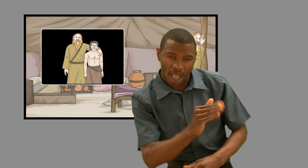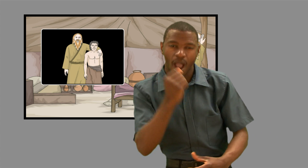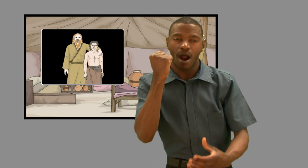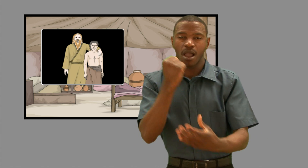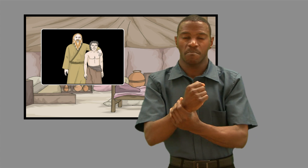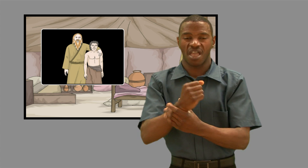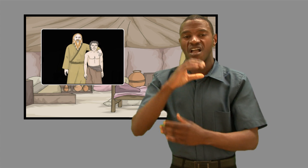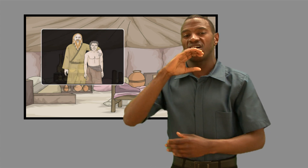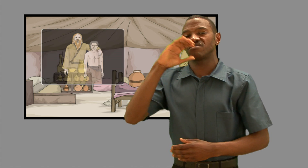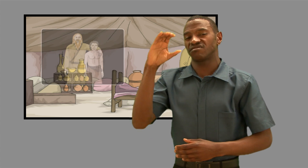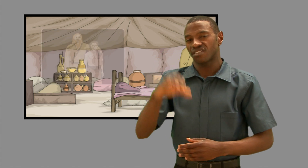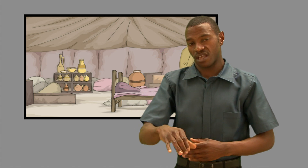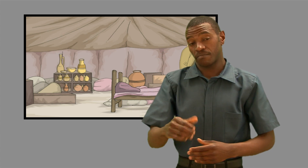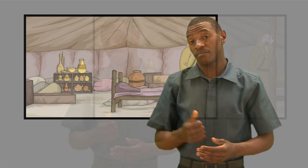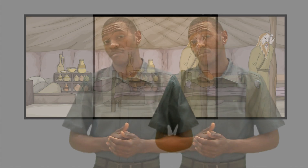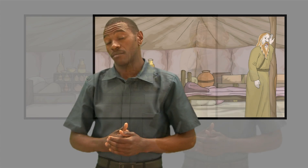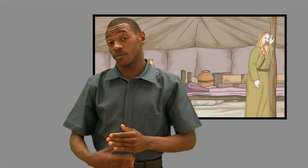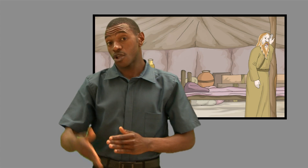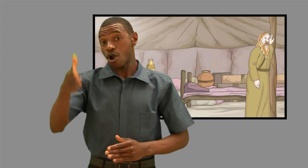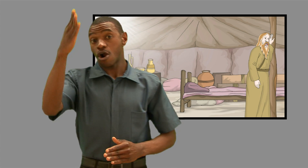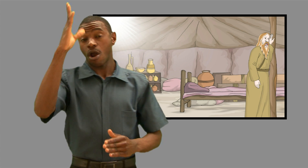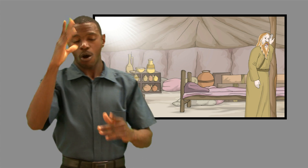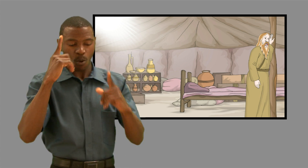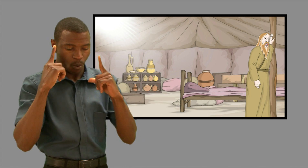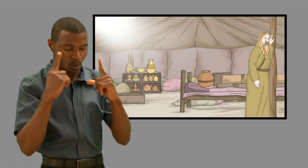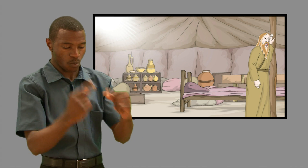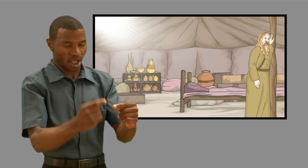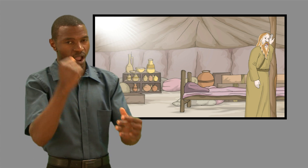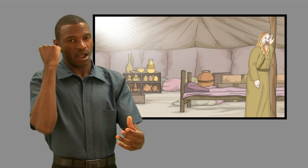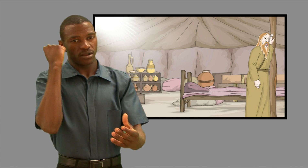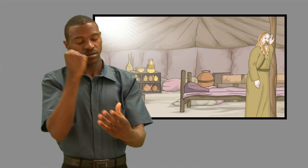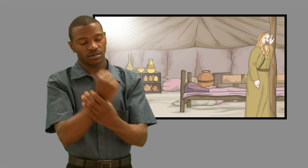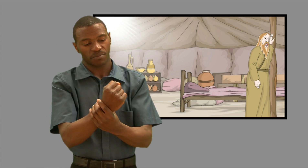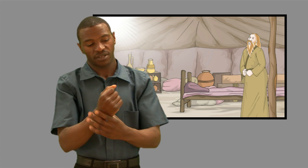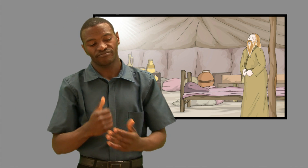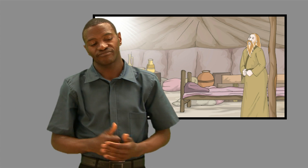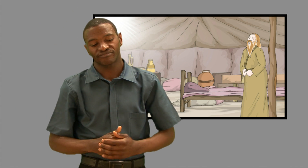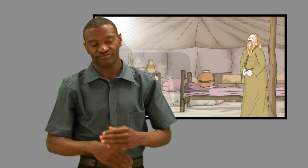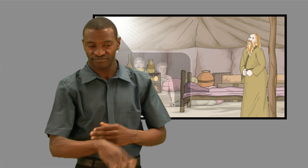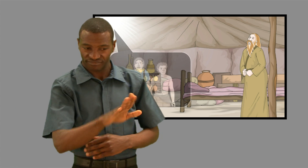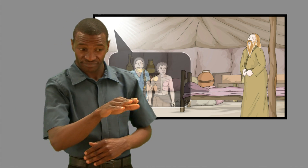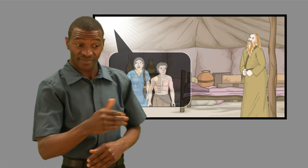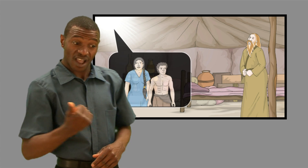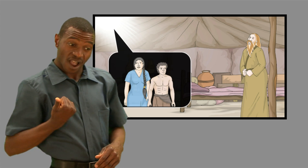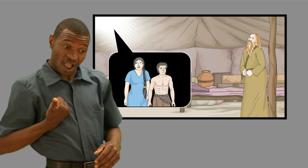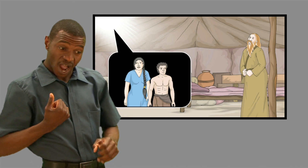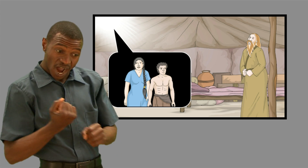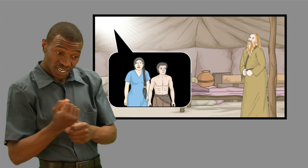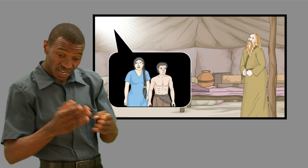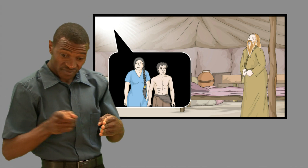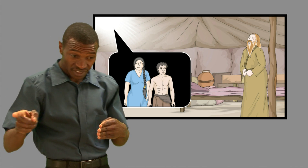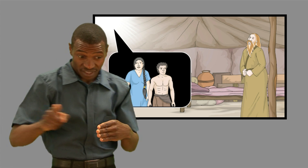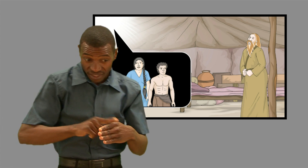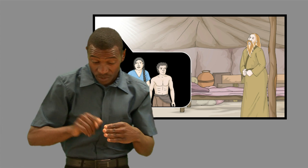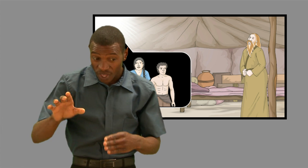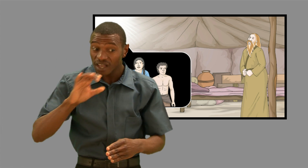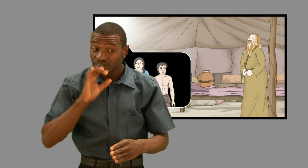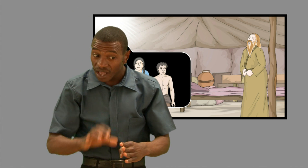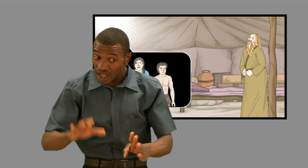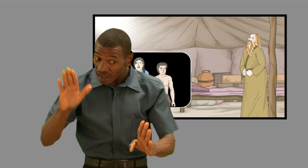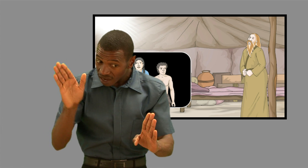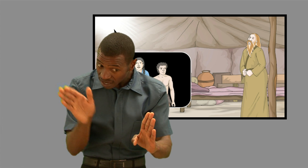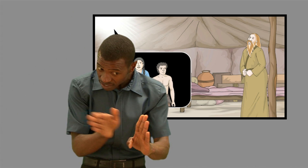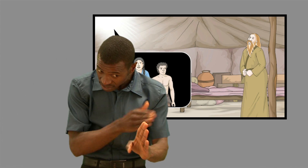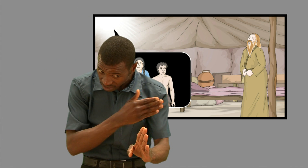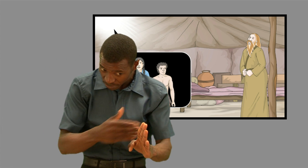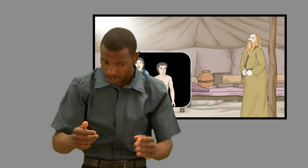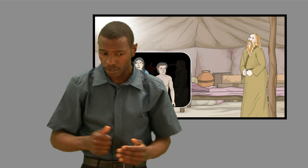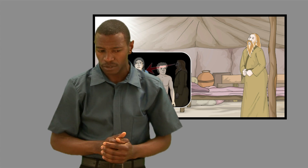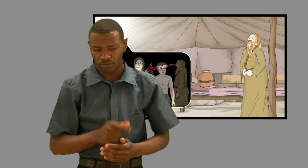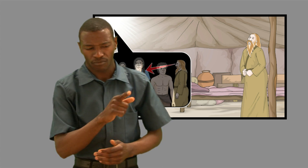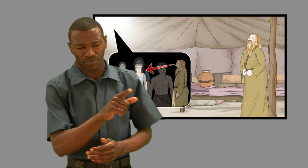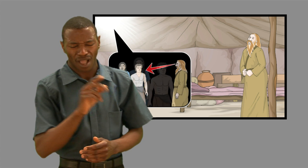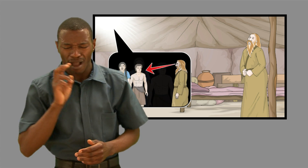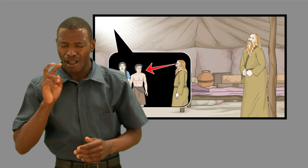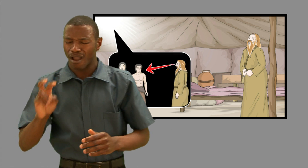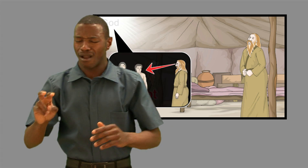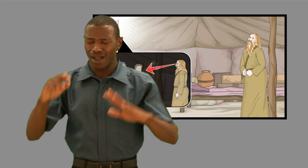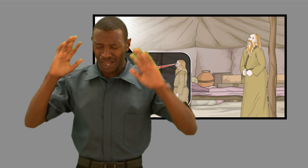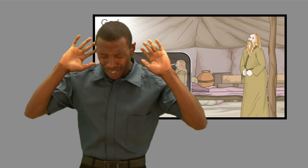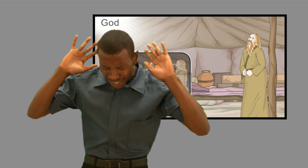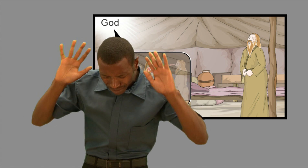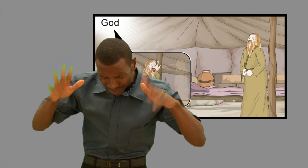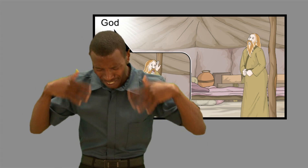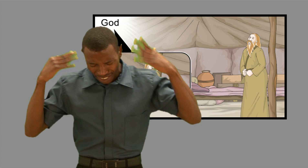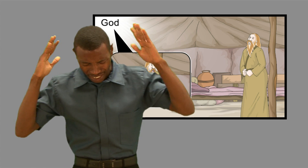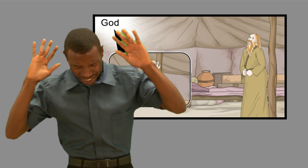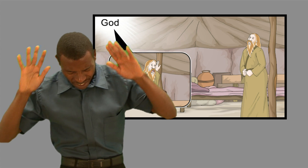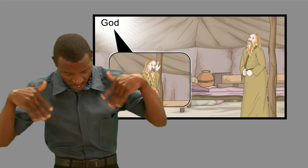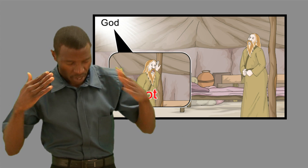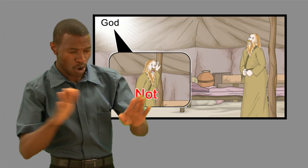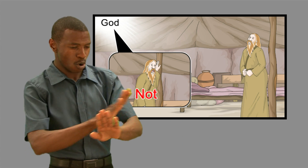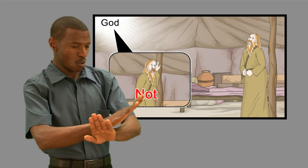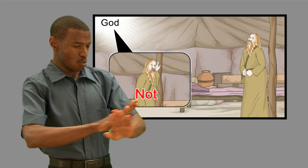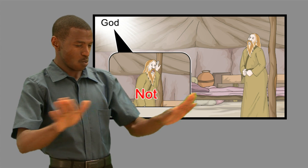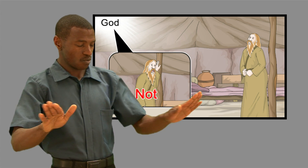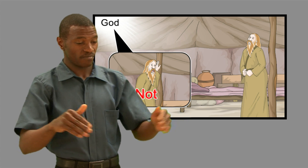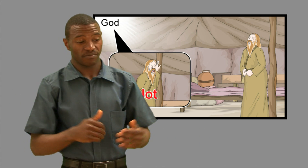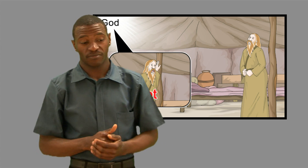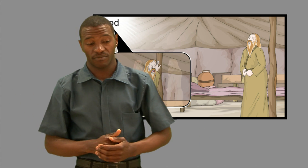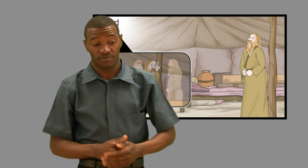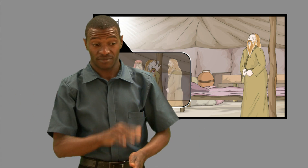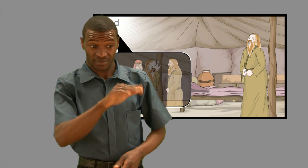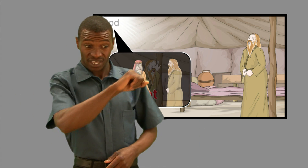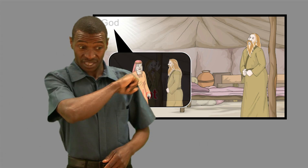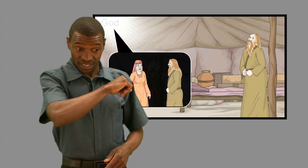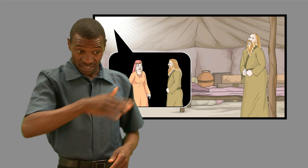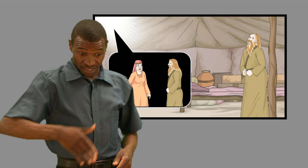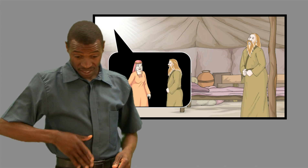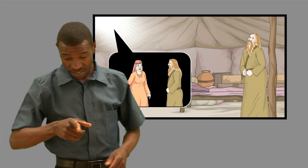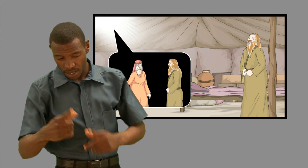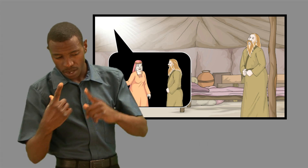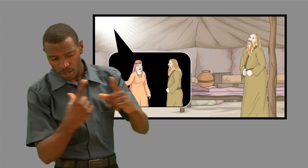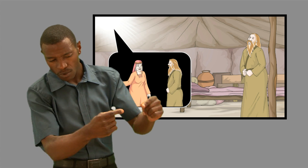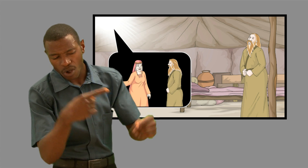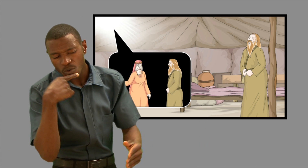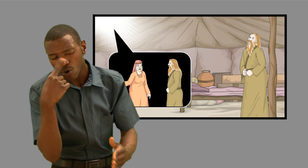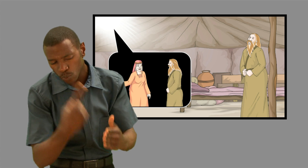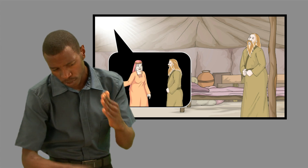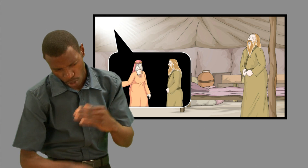But God said to Abraham, “Do not be distressed about the boy and your maidservant.